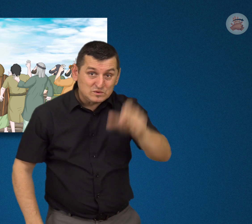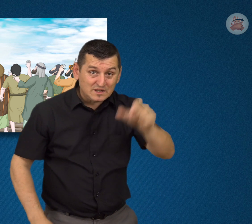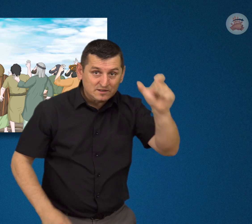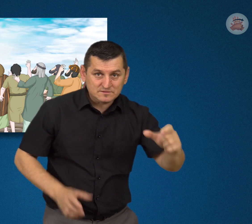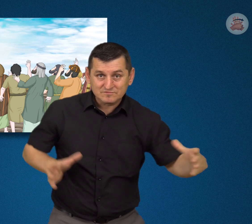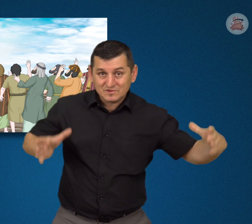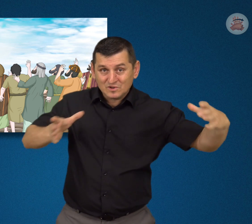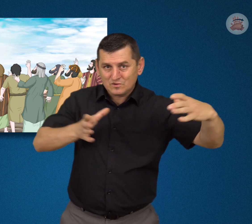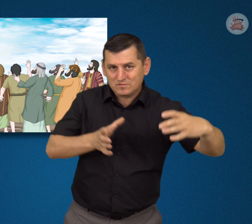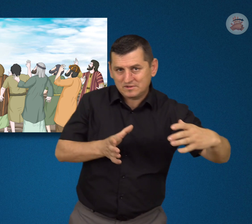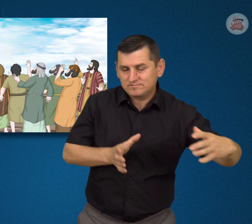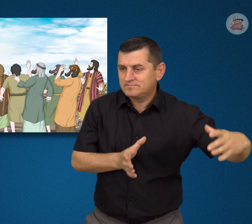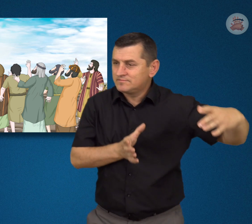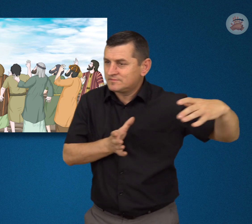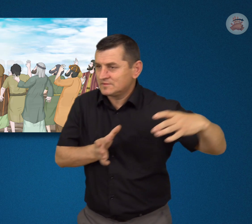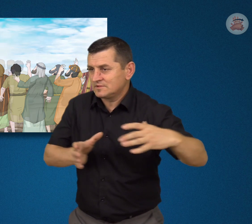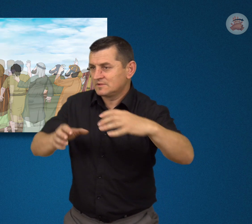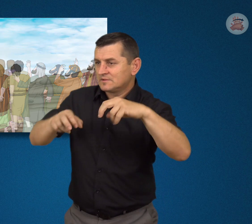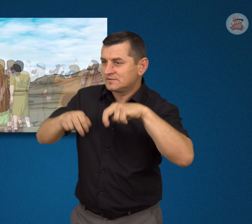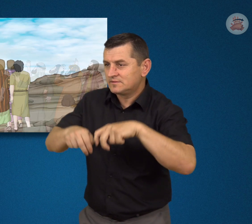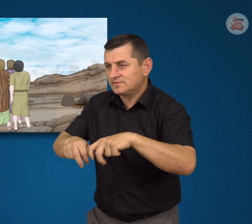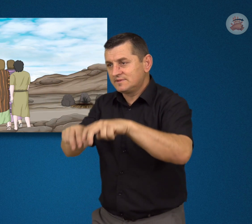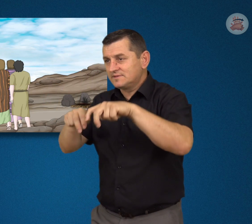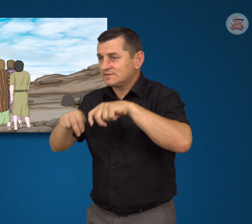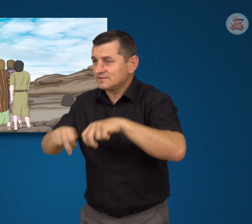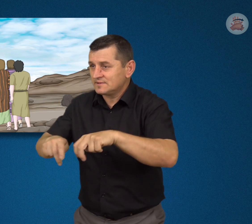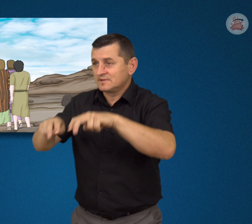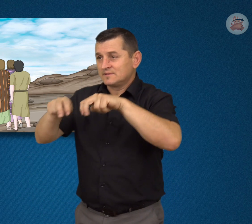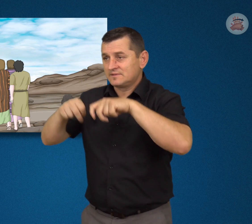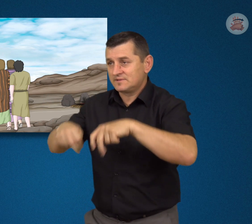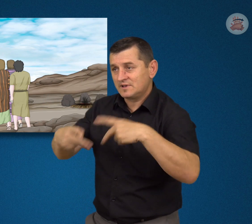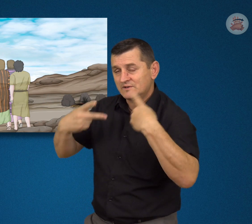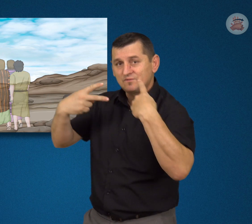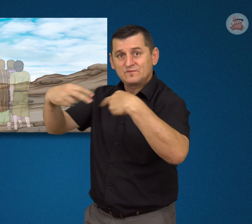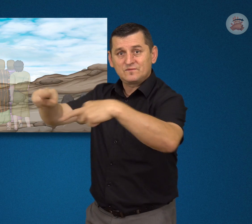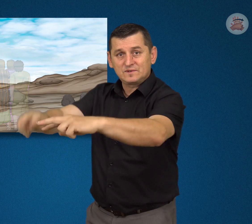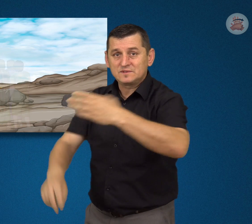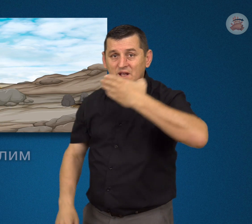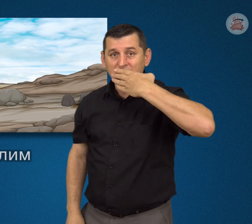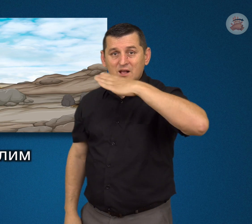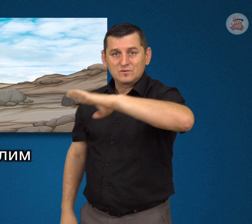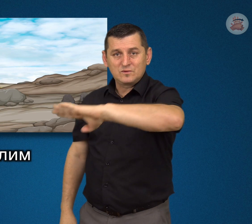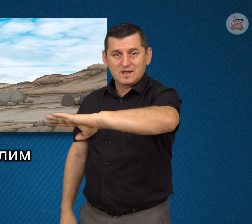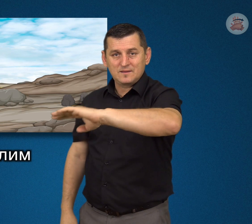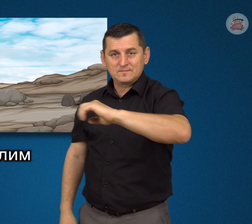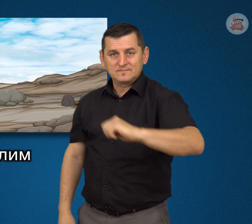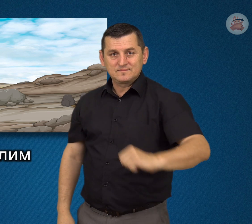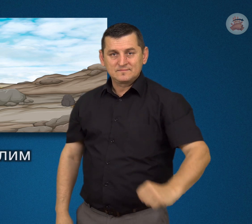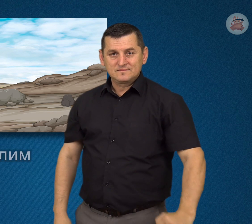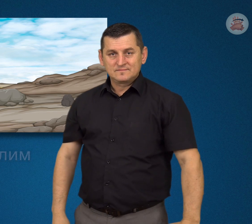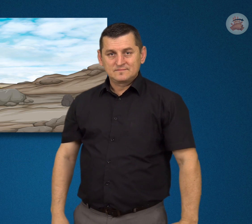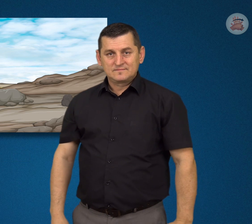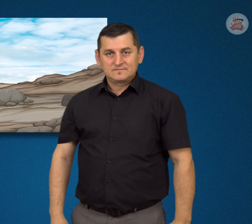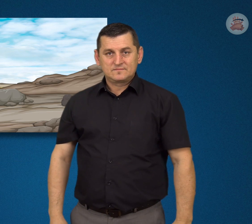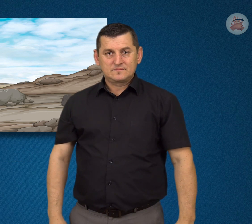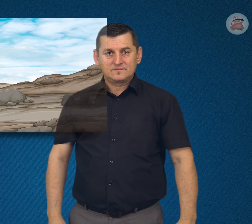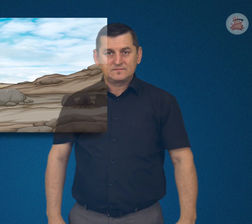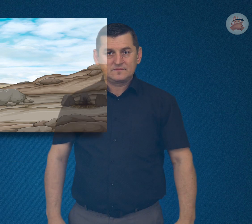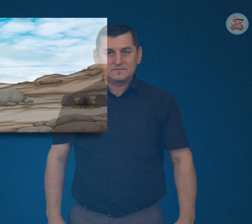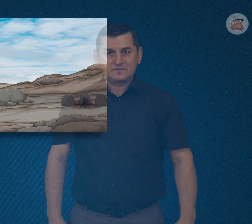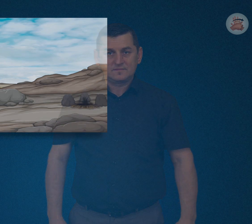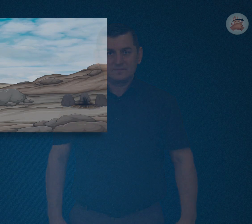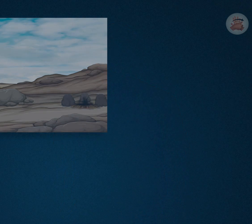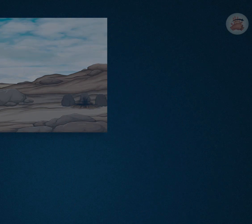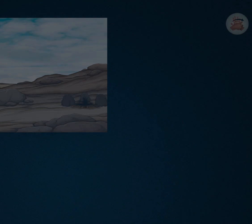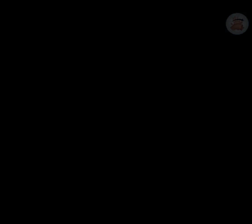Then they returned to Jerusalem from the Mount of Olives, which is near the city, a Sabbath day’s journey away.